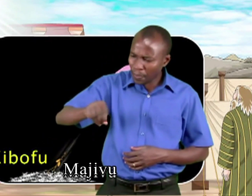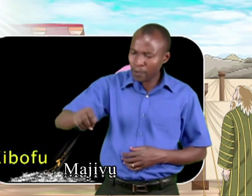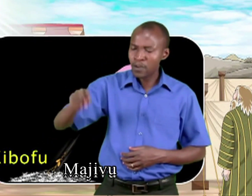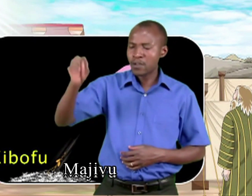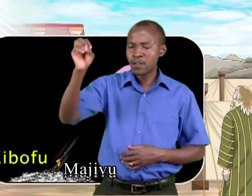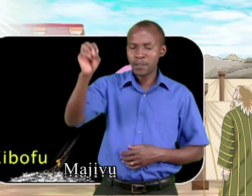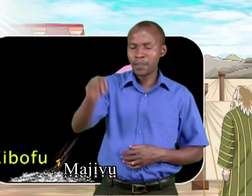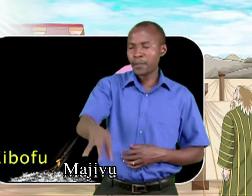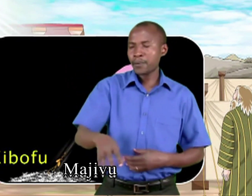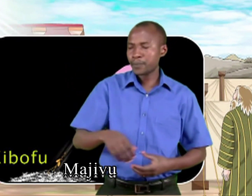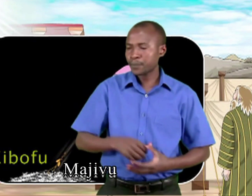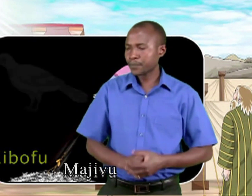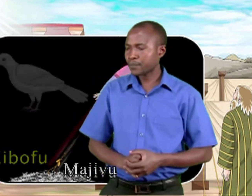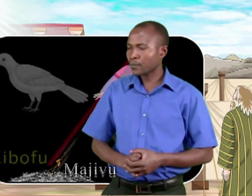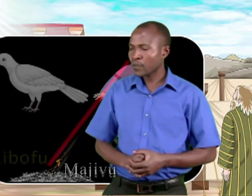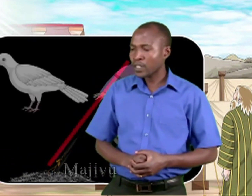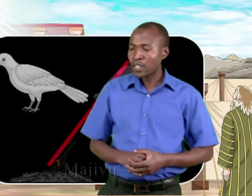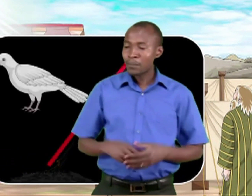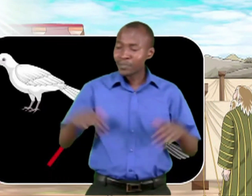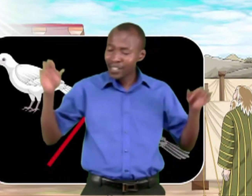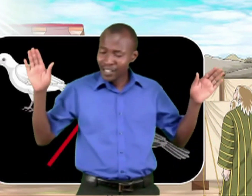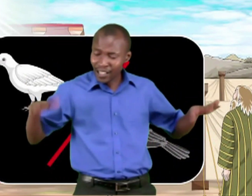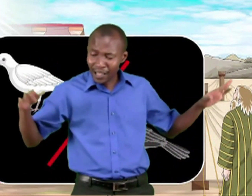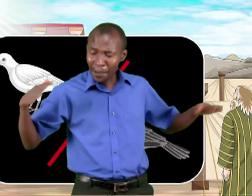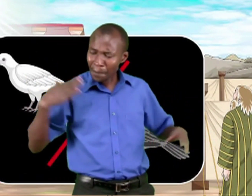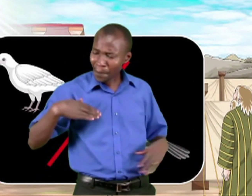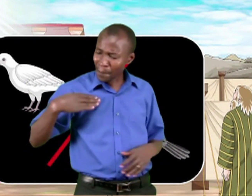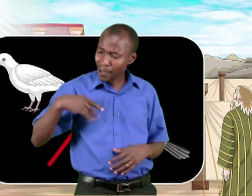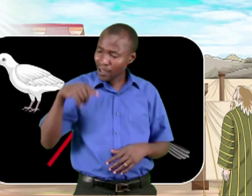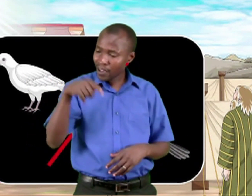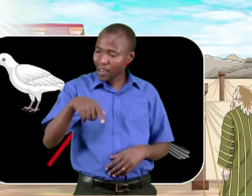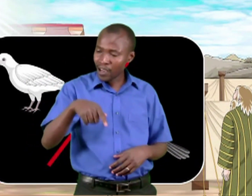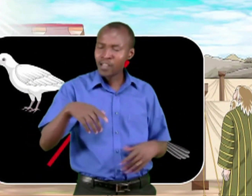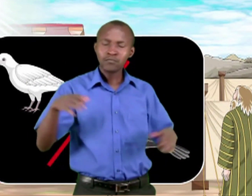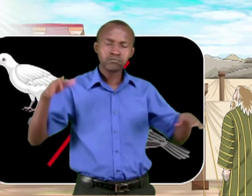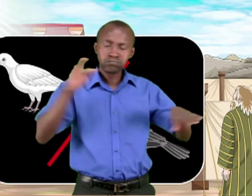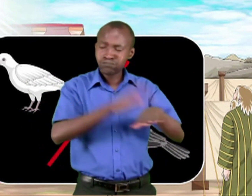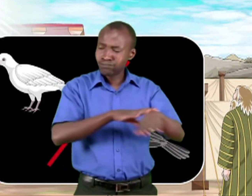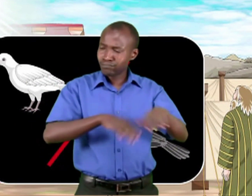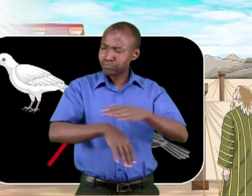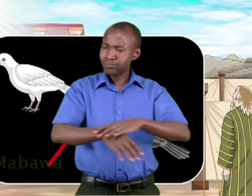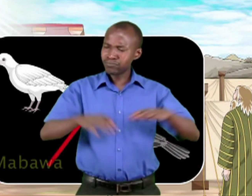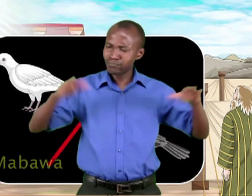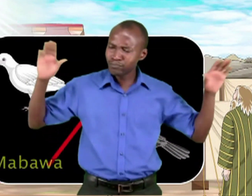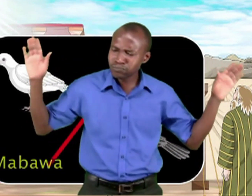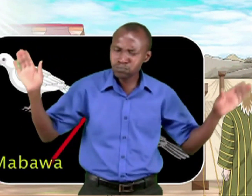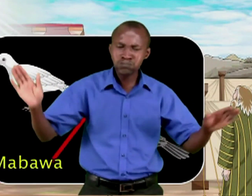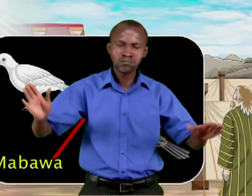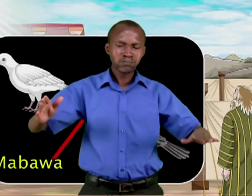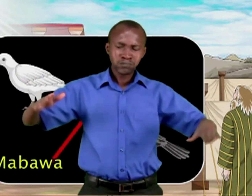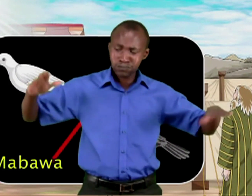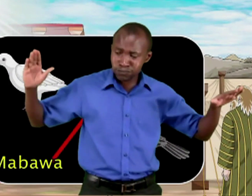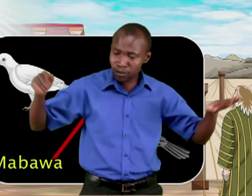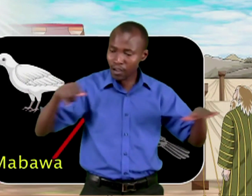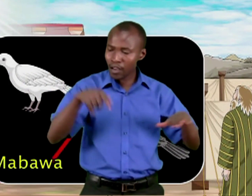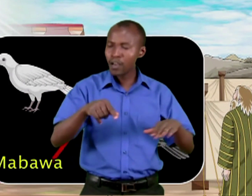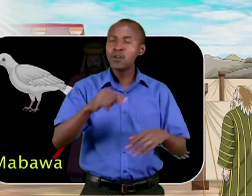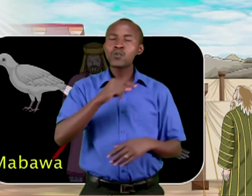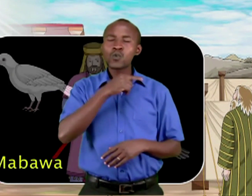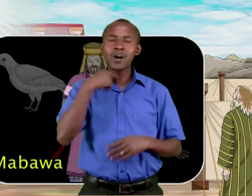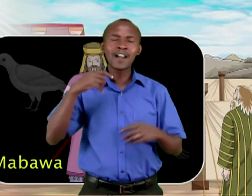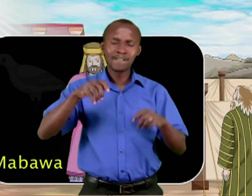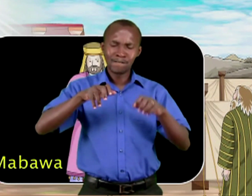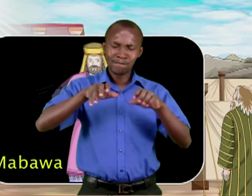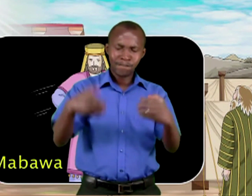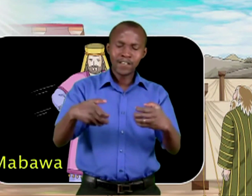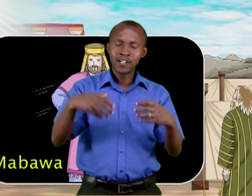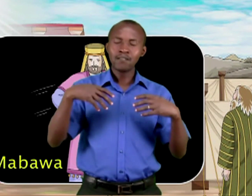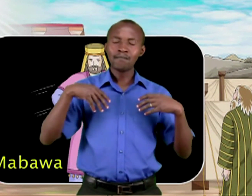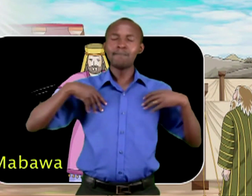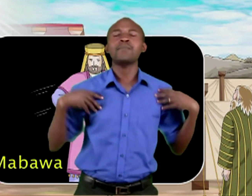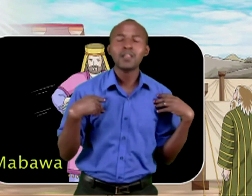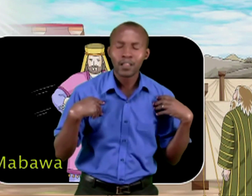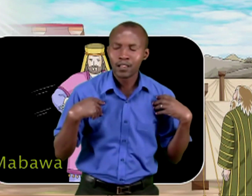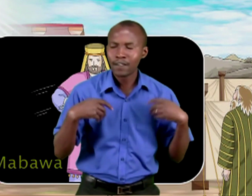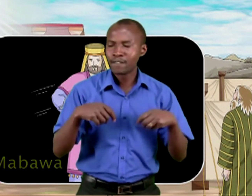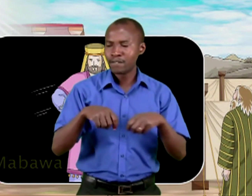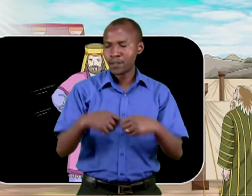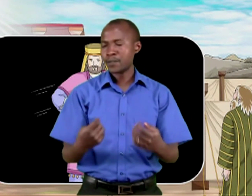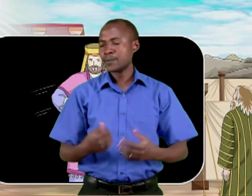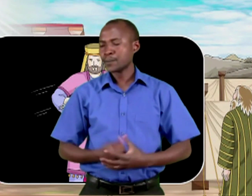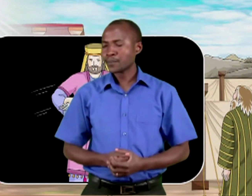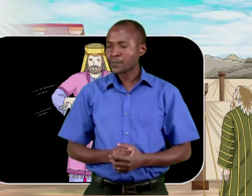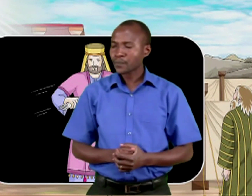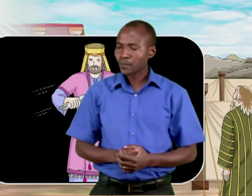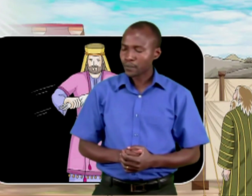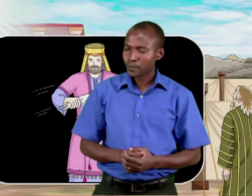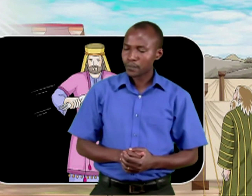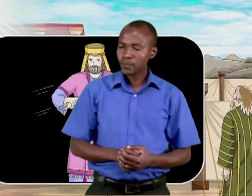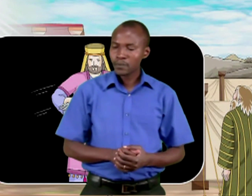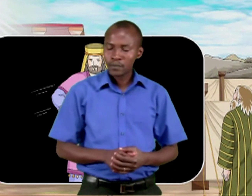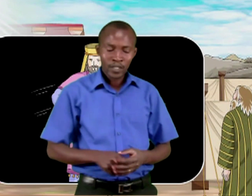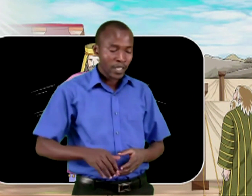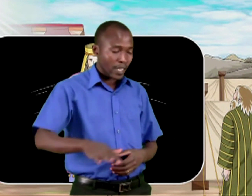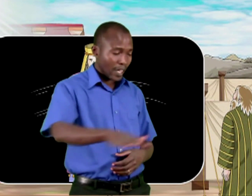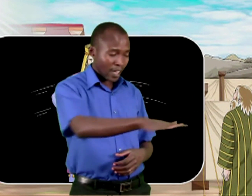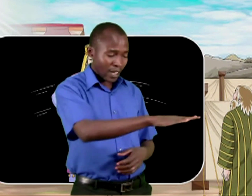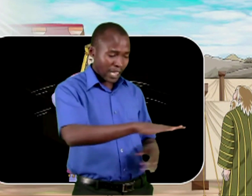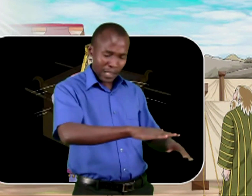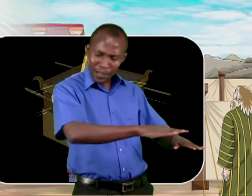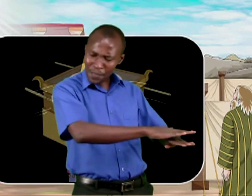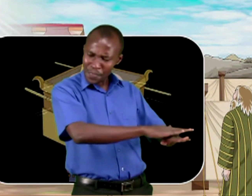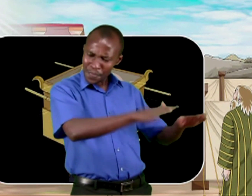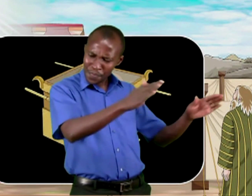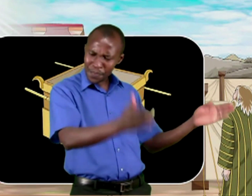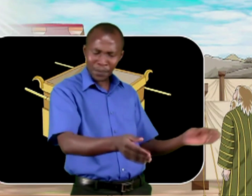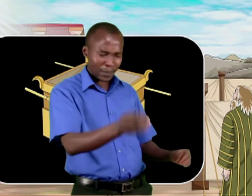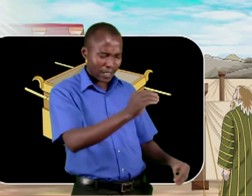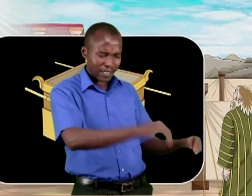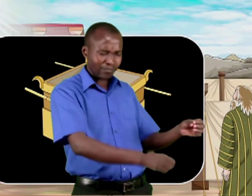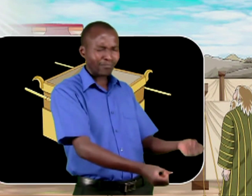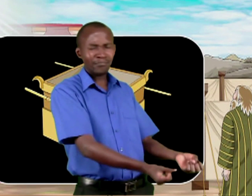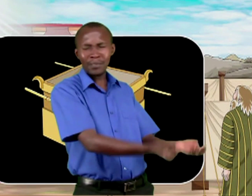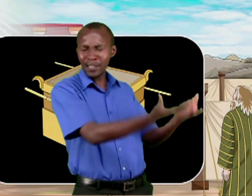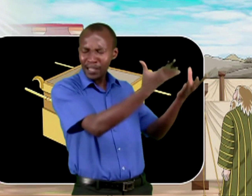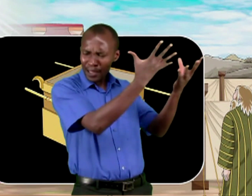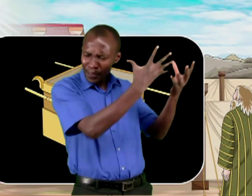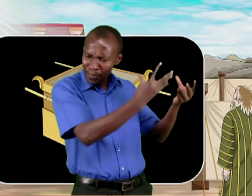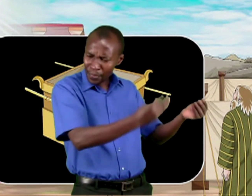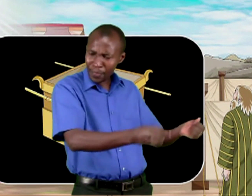He shall tear it open by its wings, without dividing the bird completely.